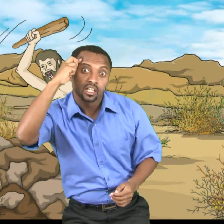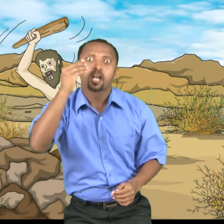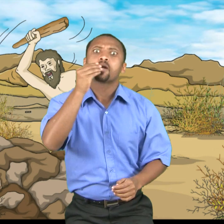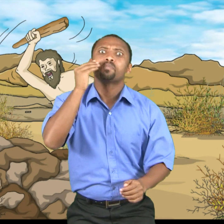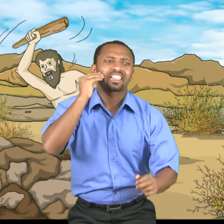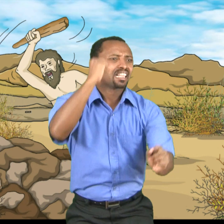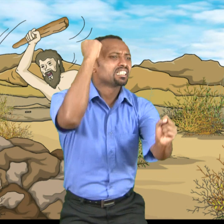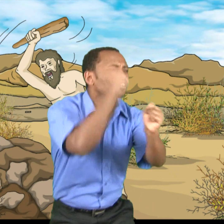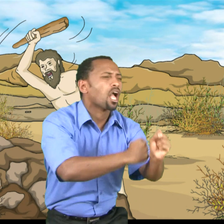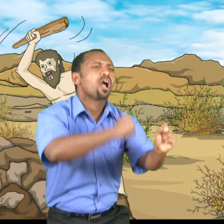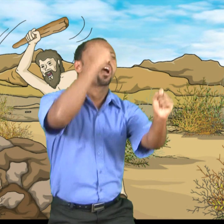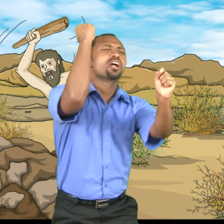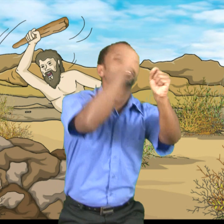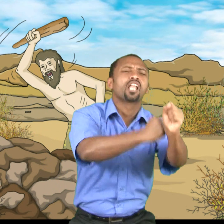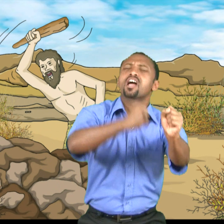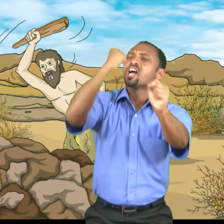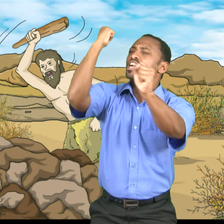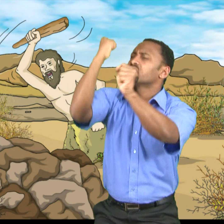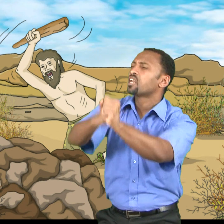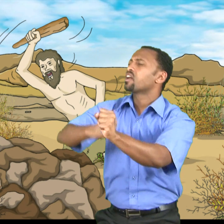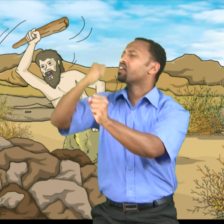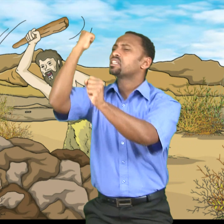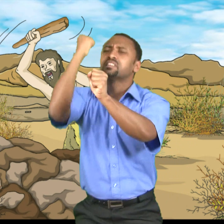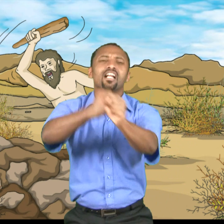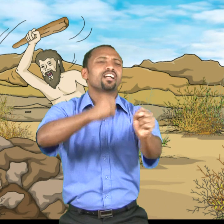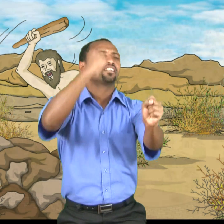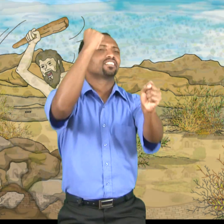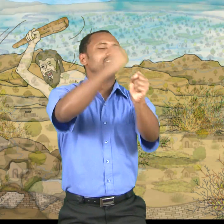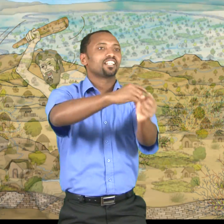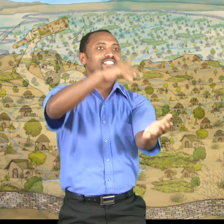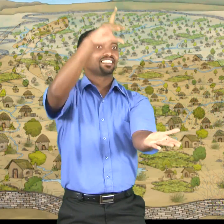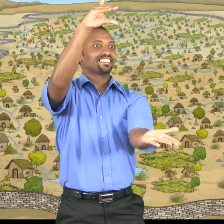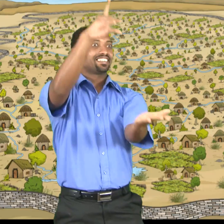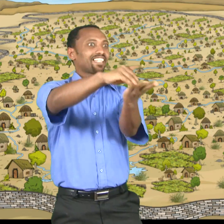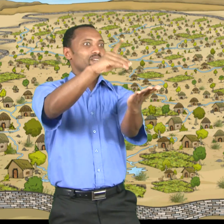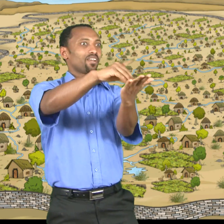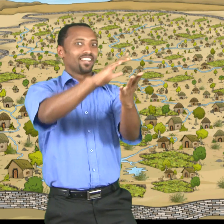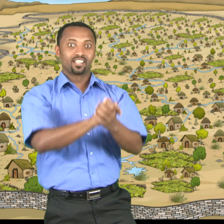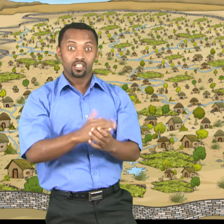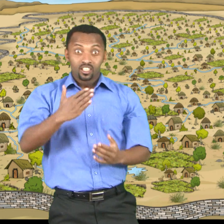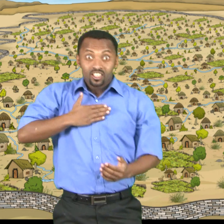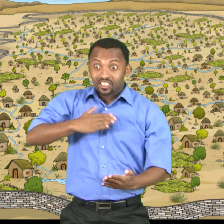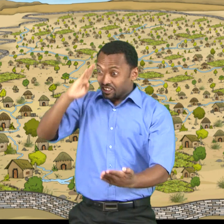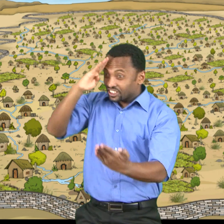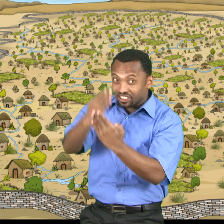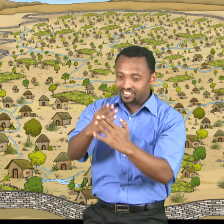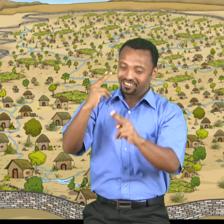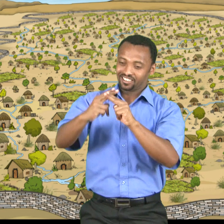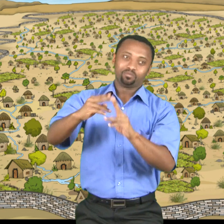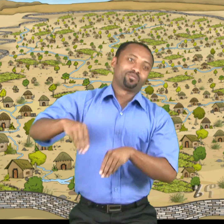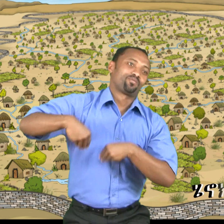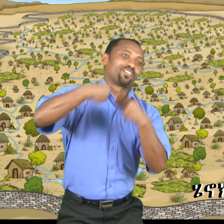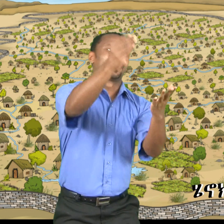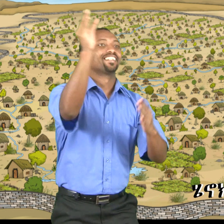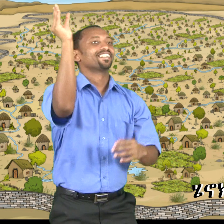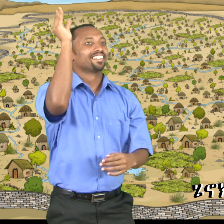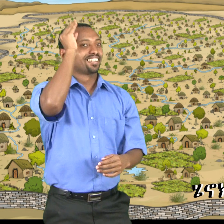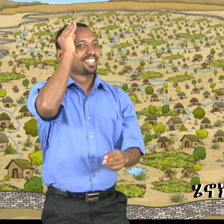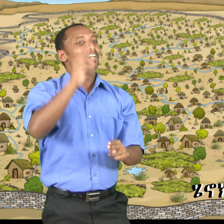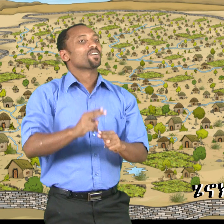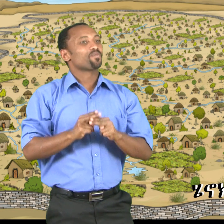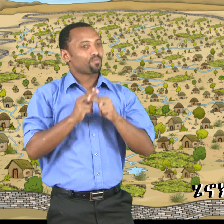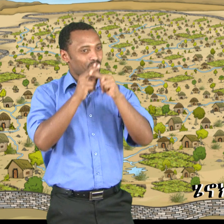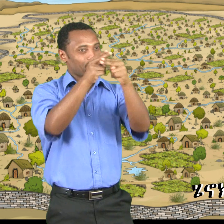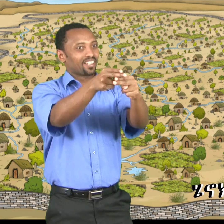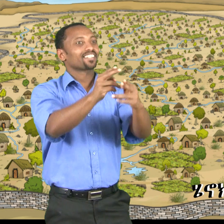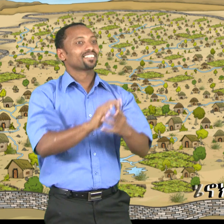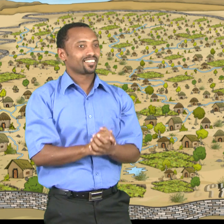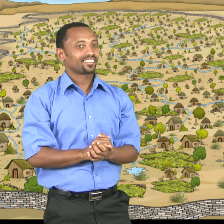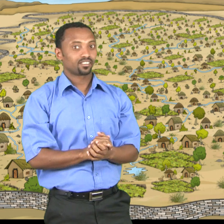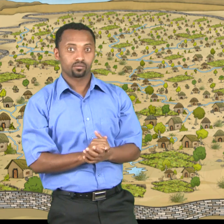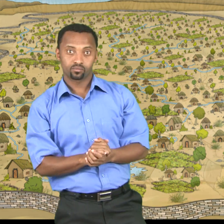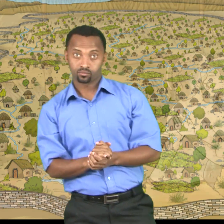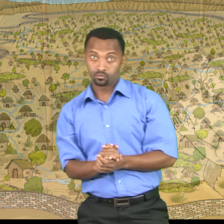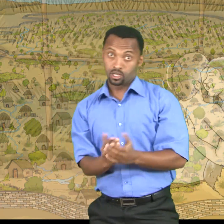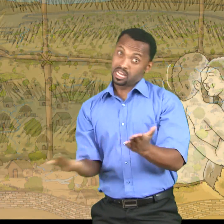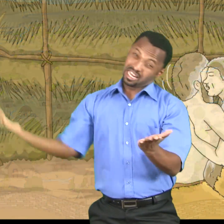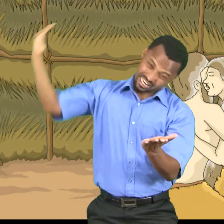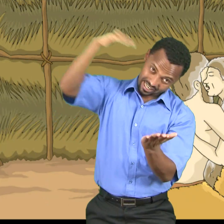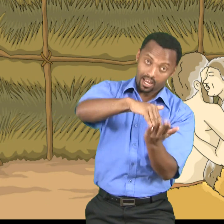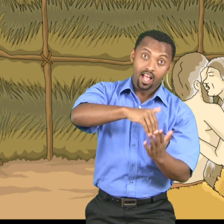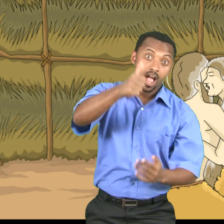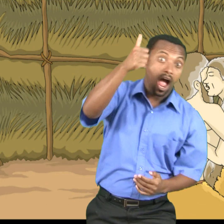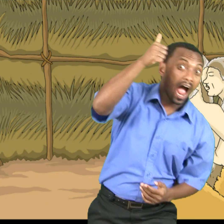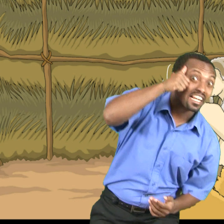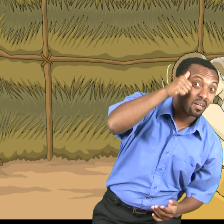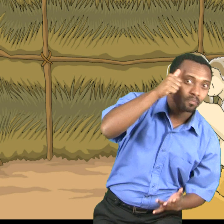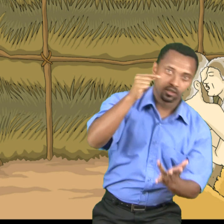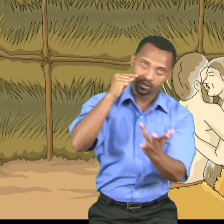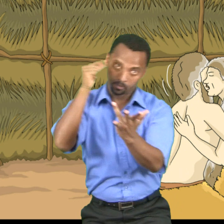Then Cain built a city and named it after his son Enoch.